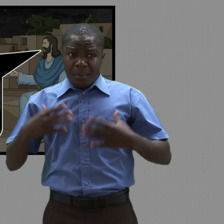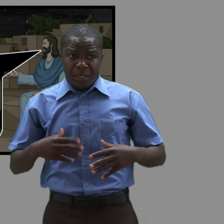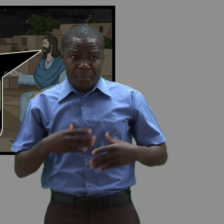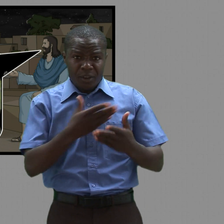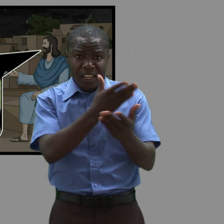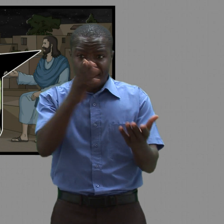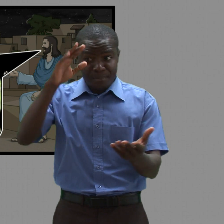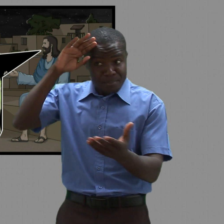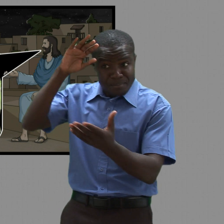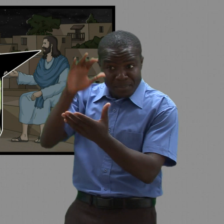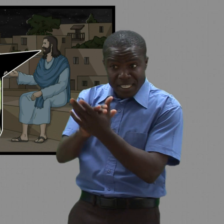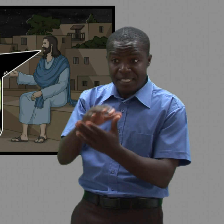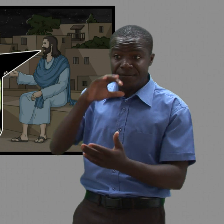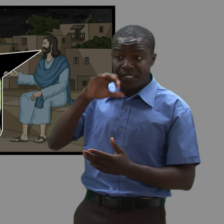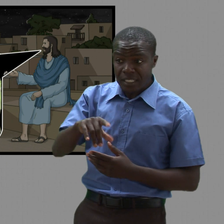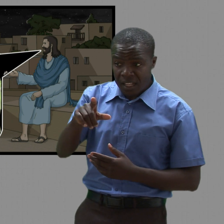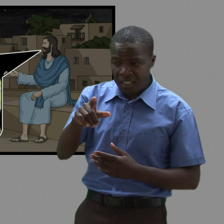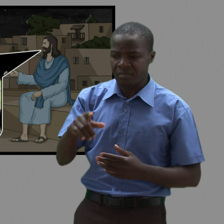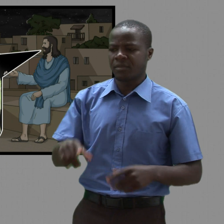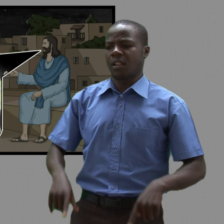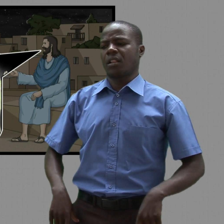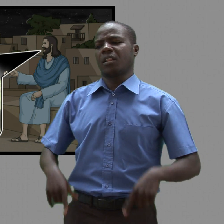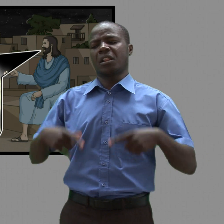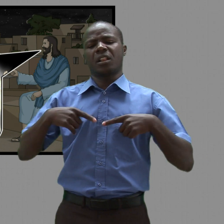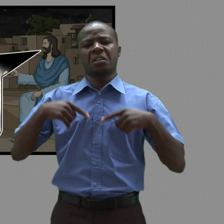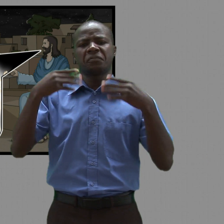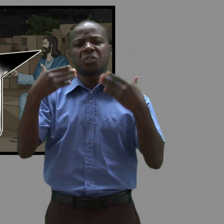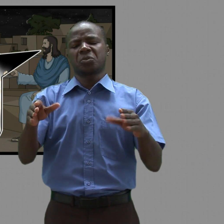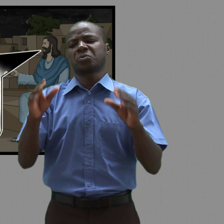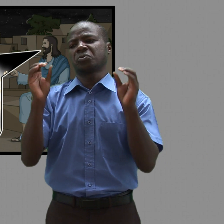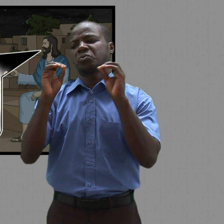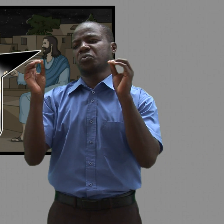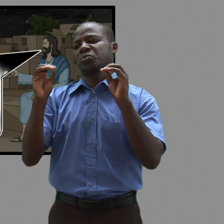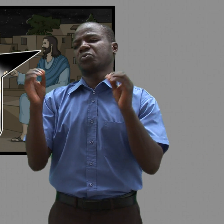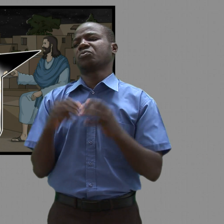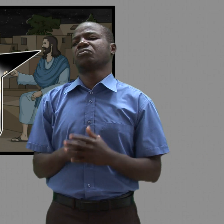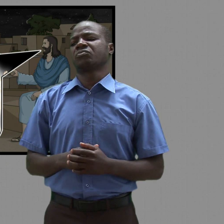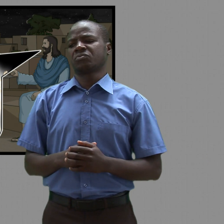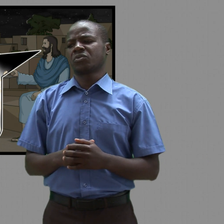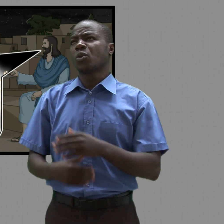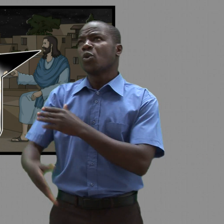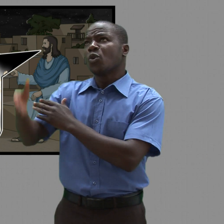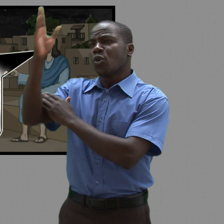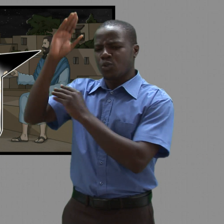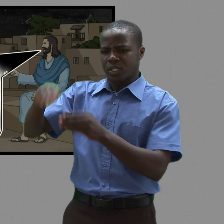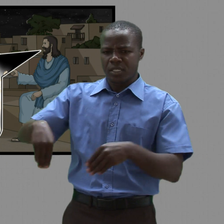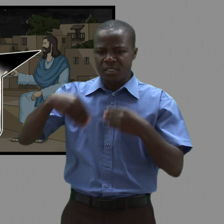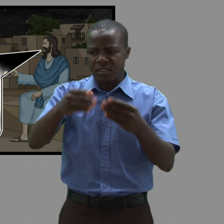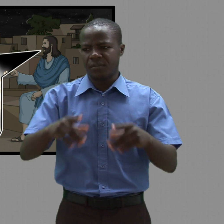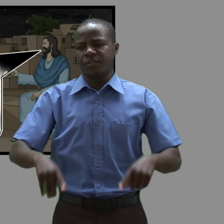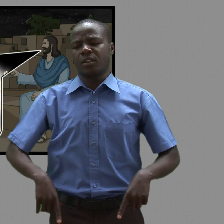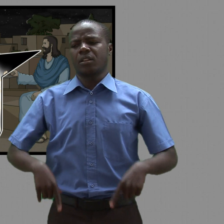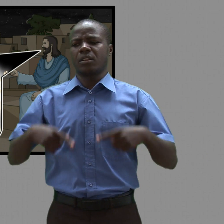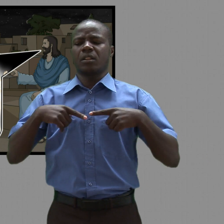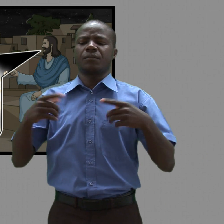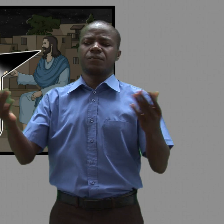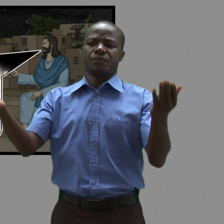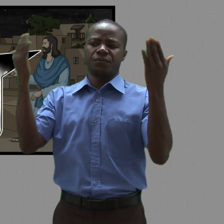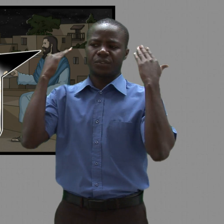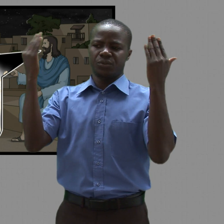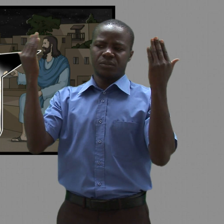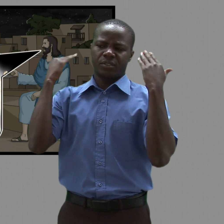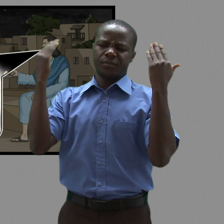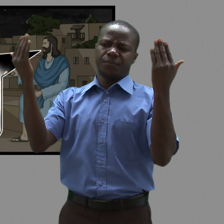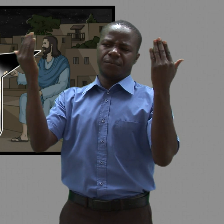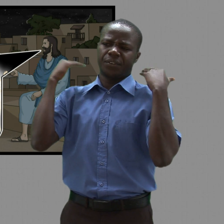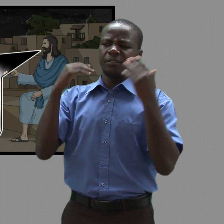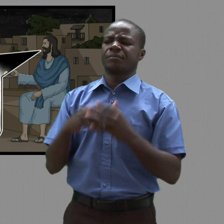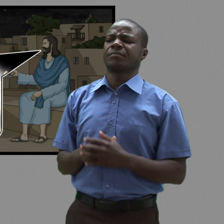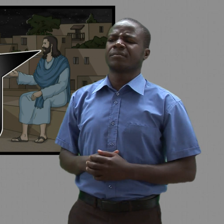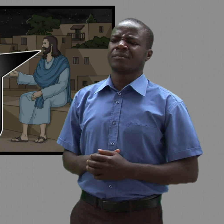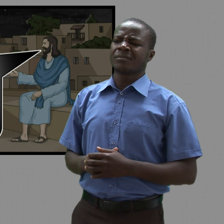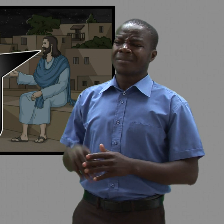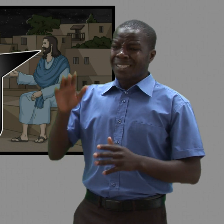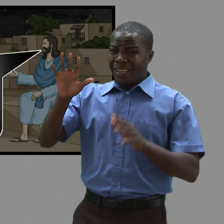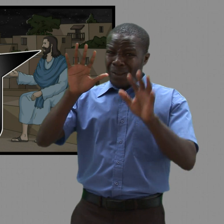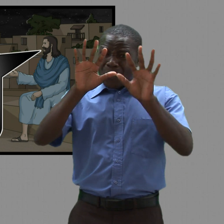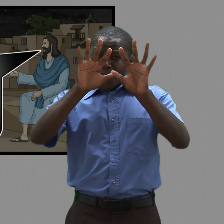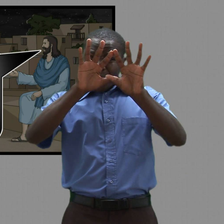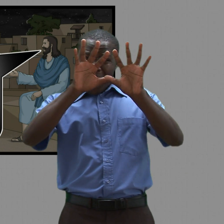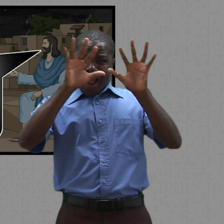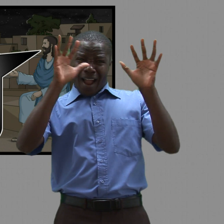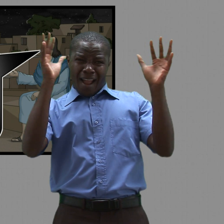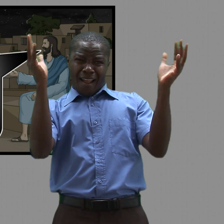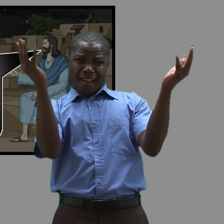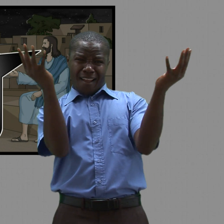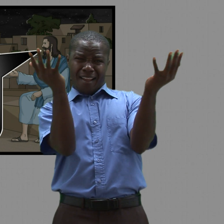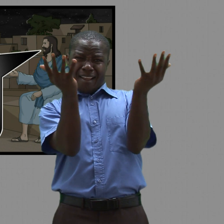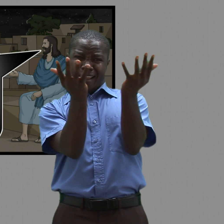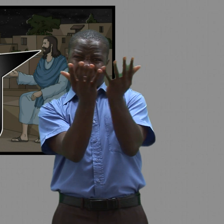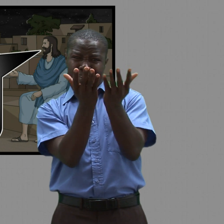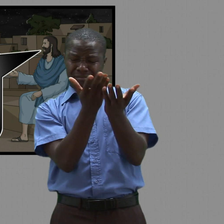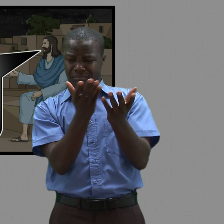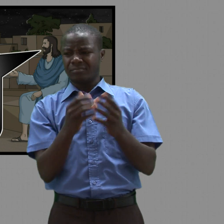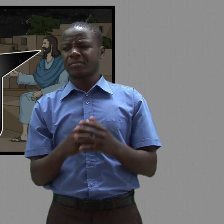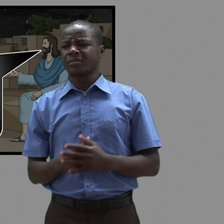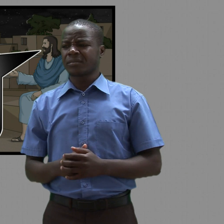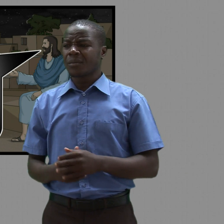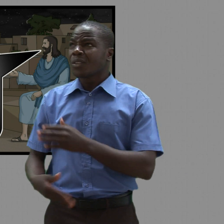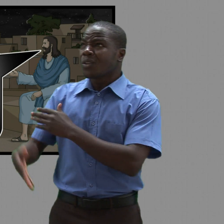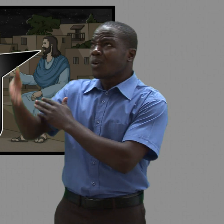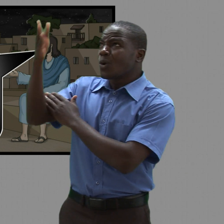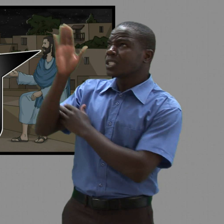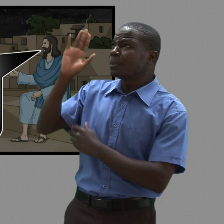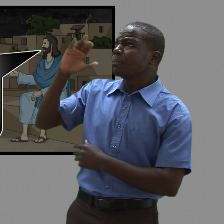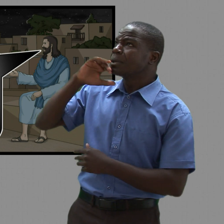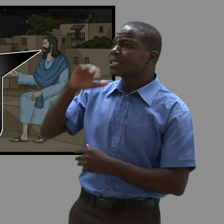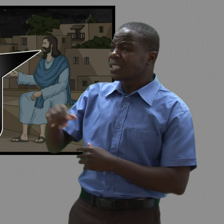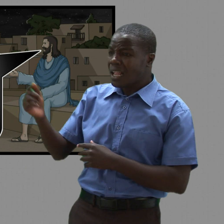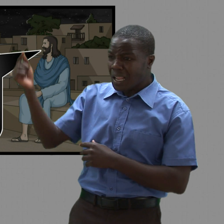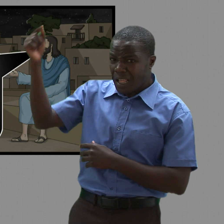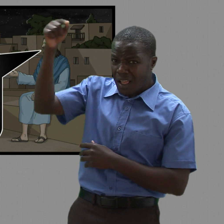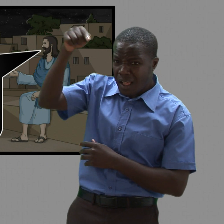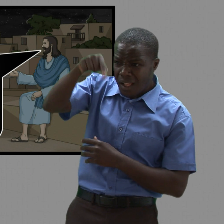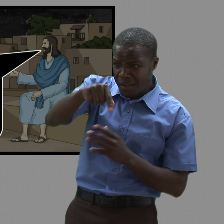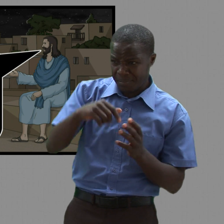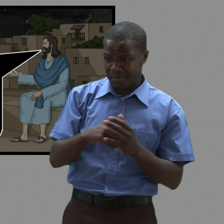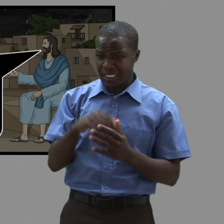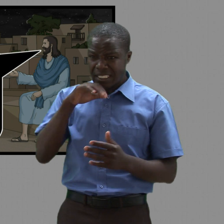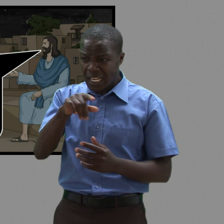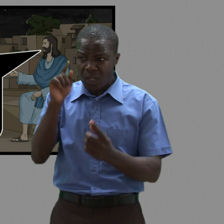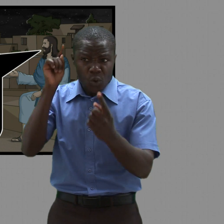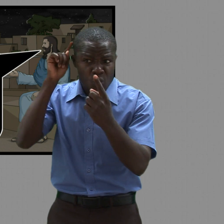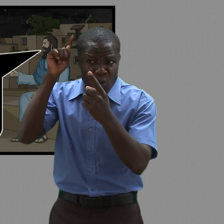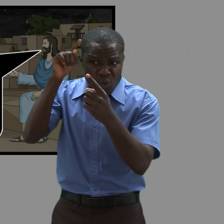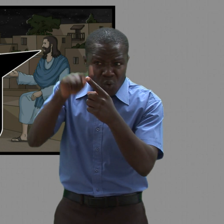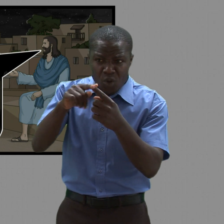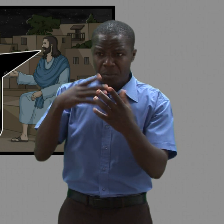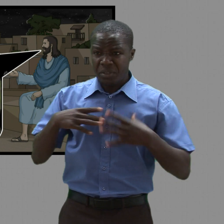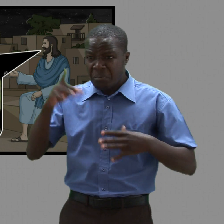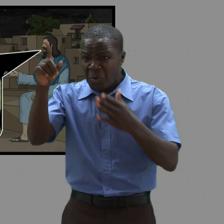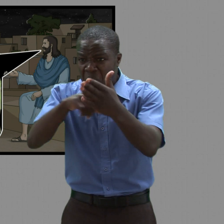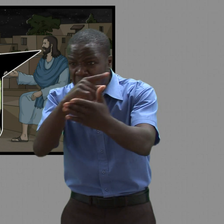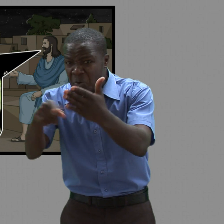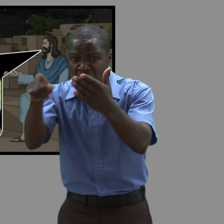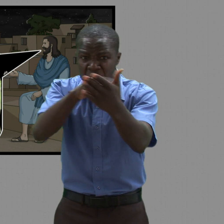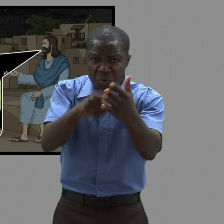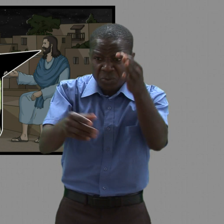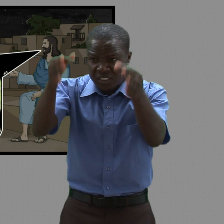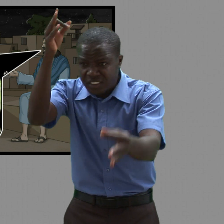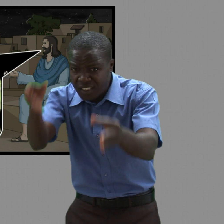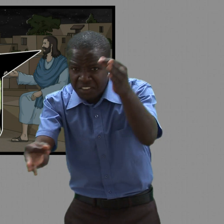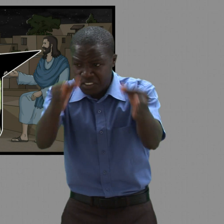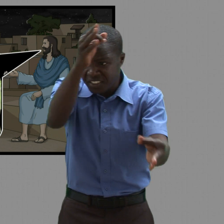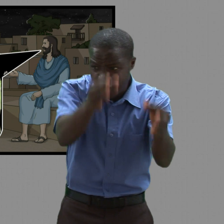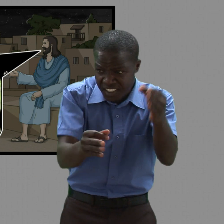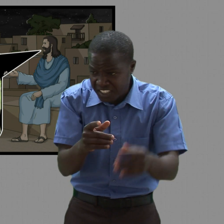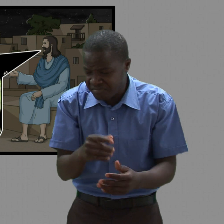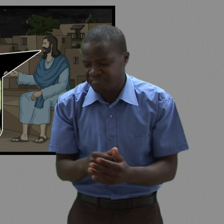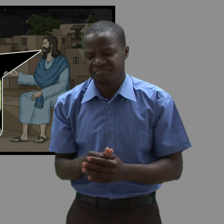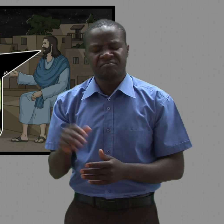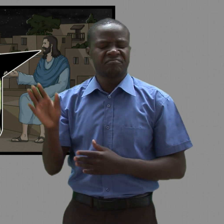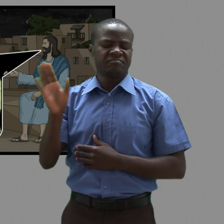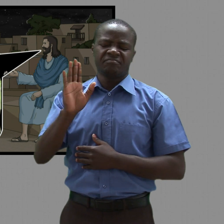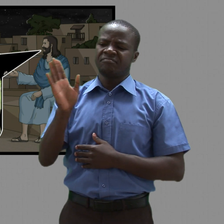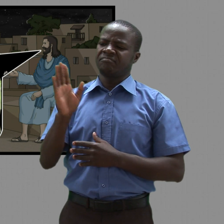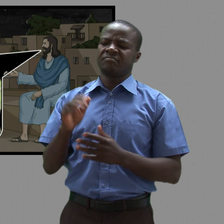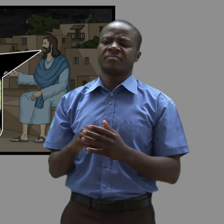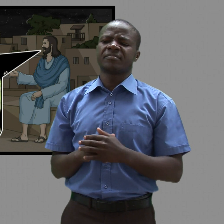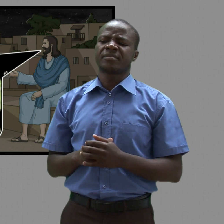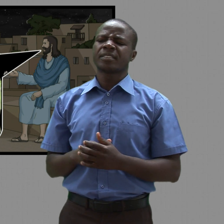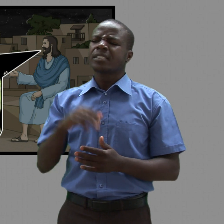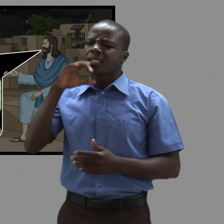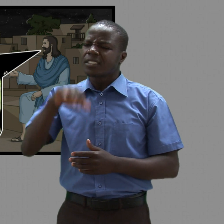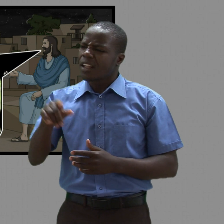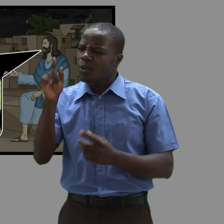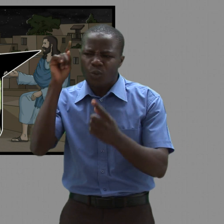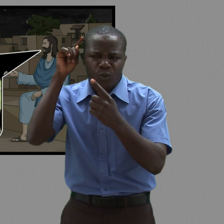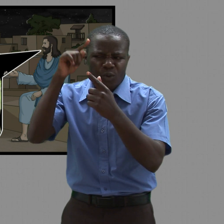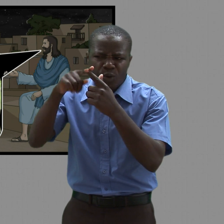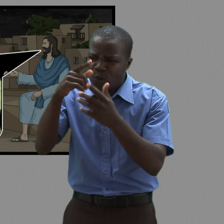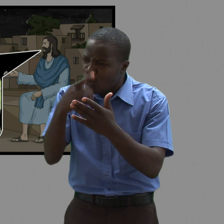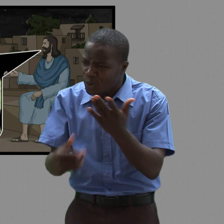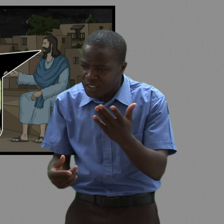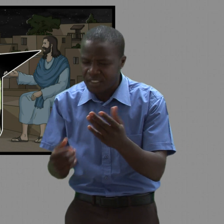For God did not send His Son into the world to condemn the world, but to save the world through Him.